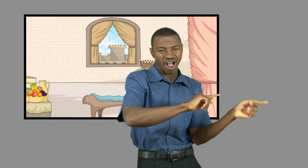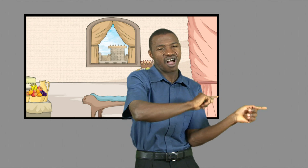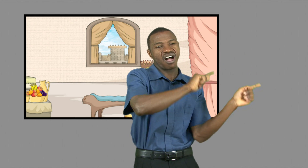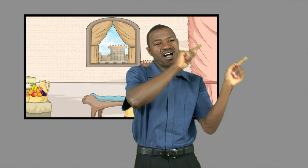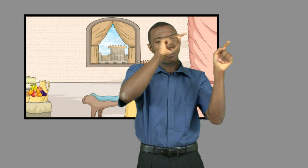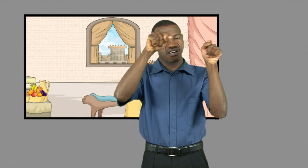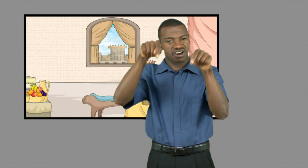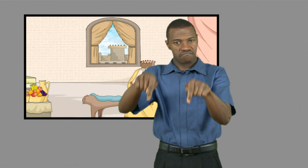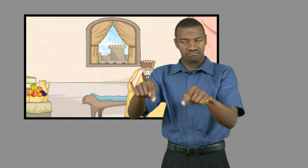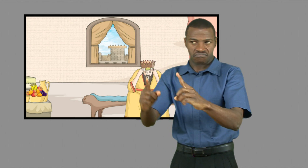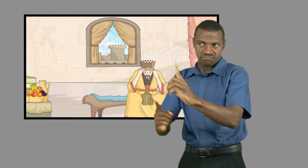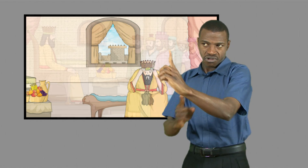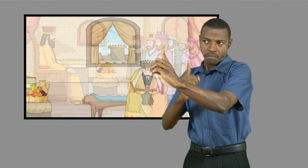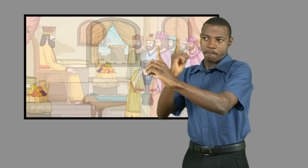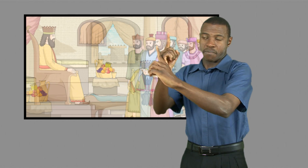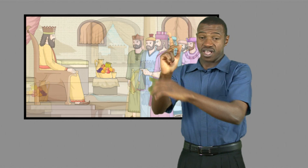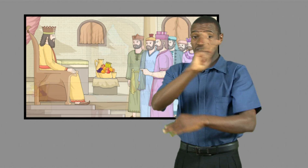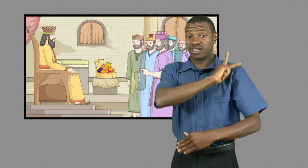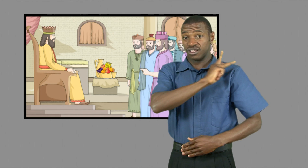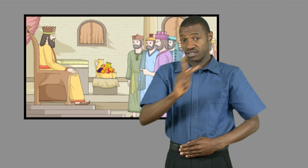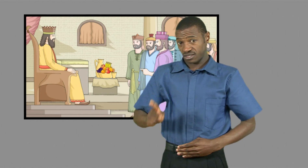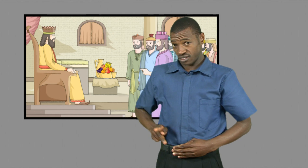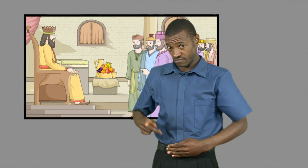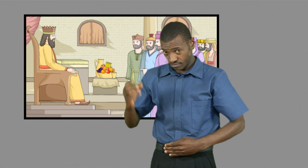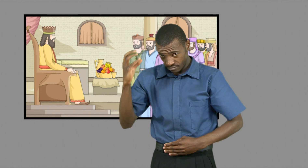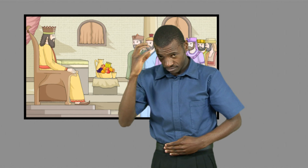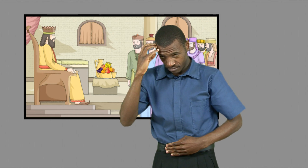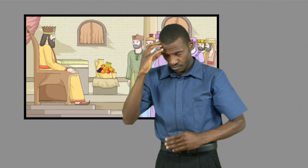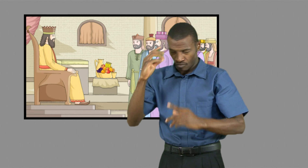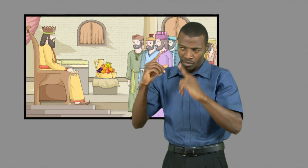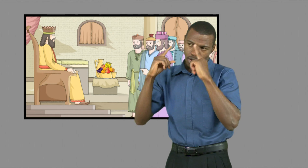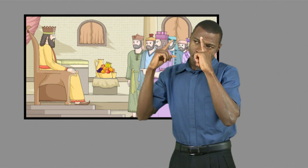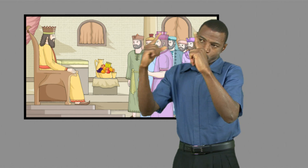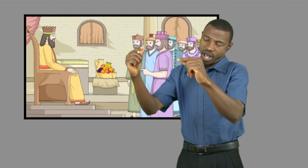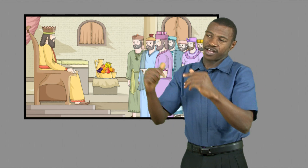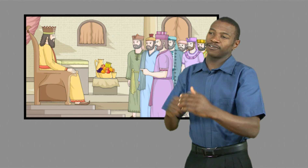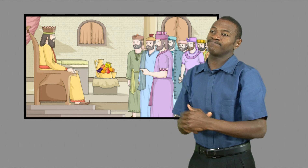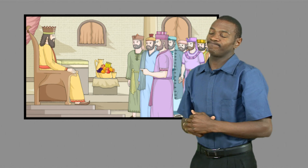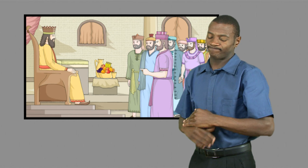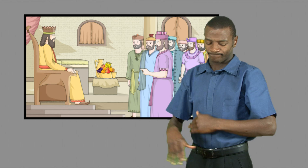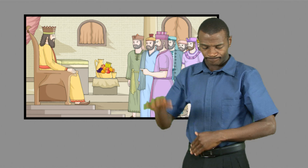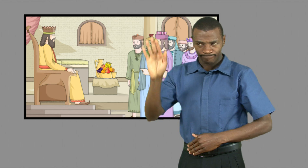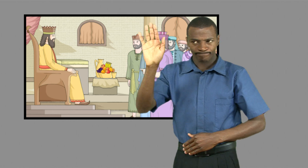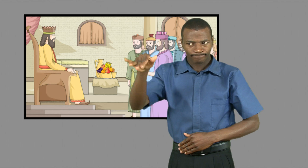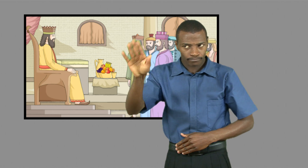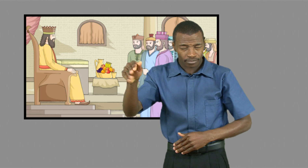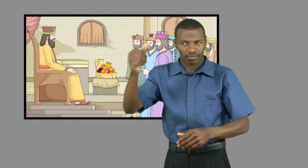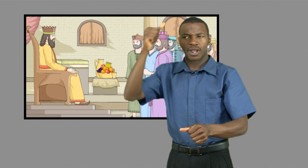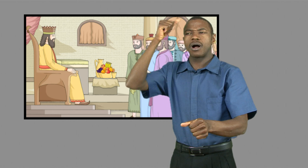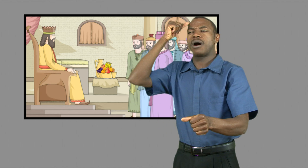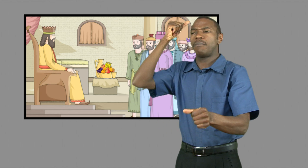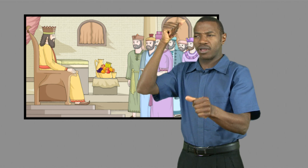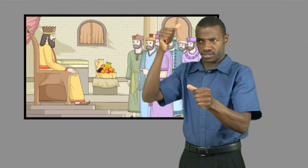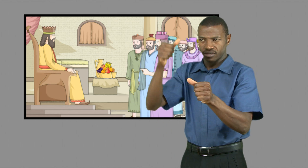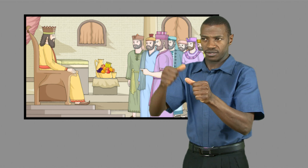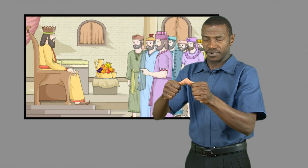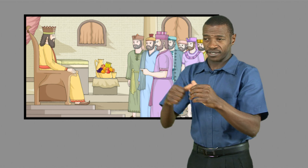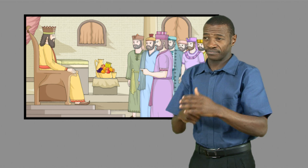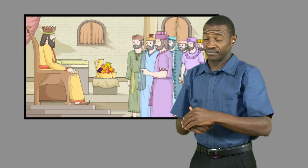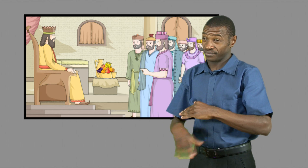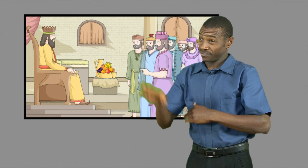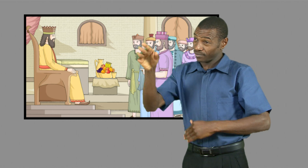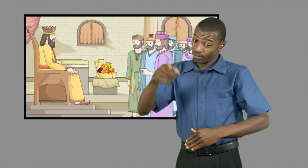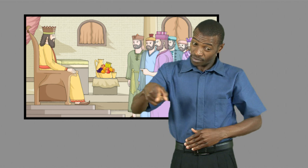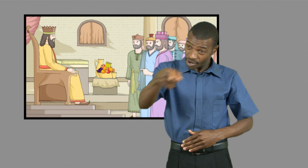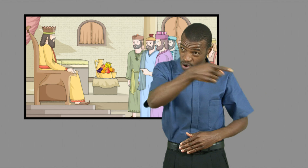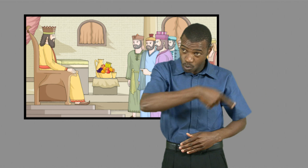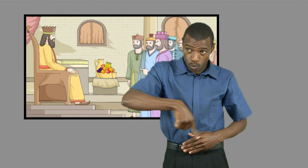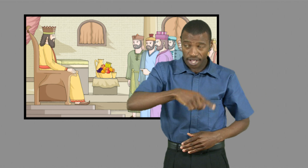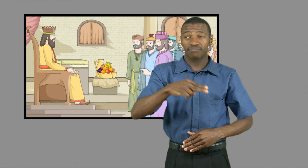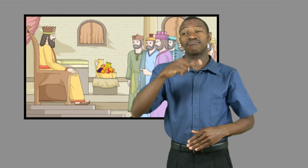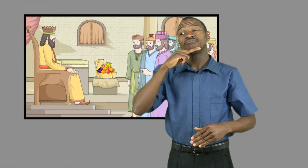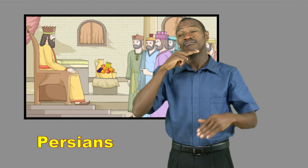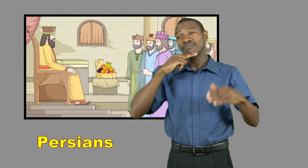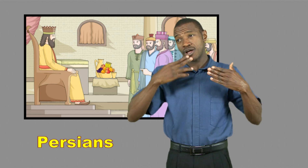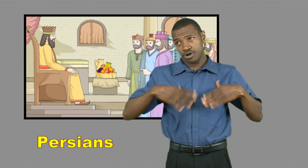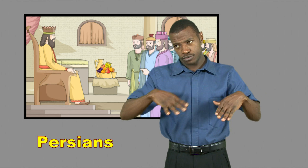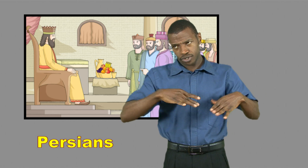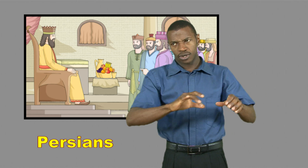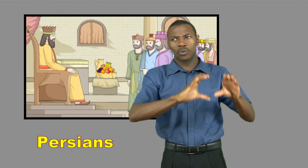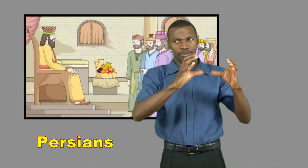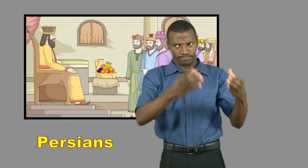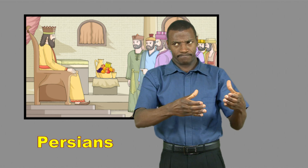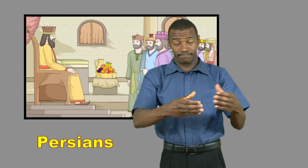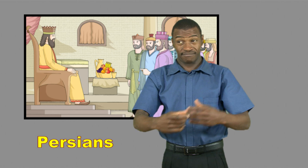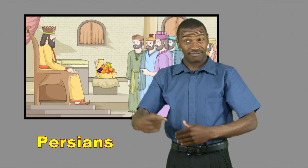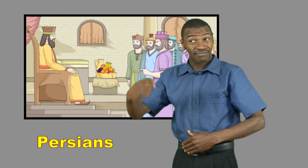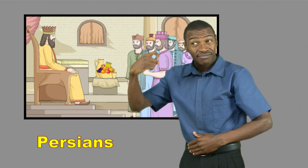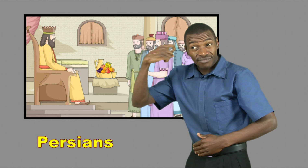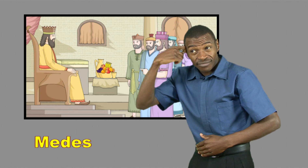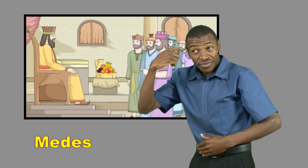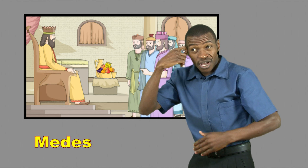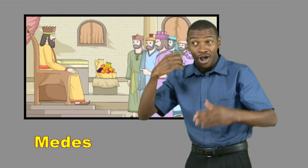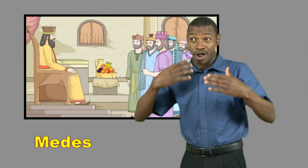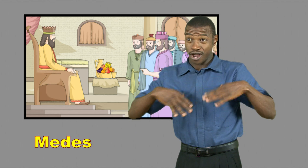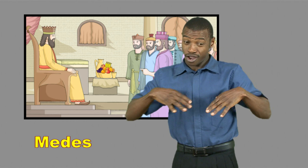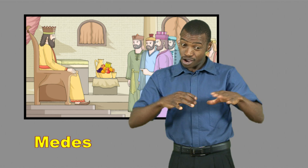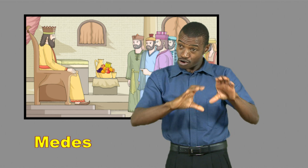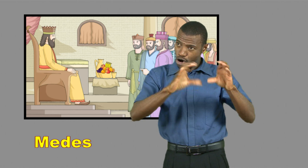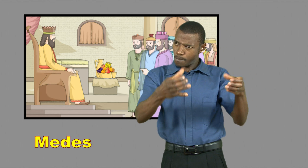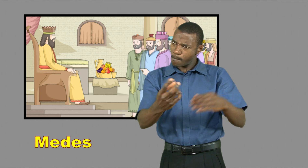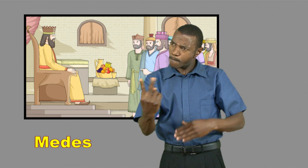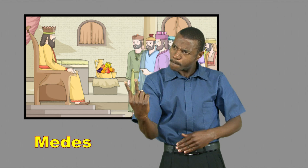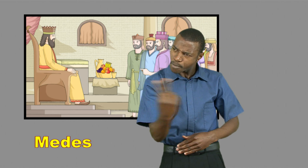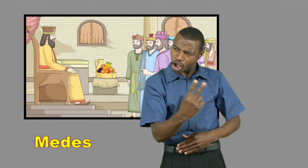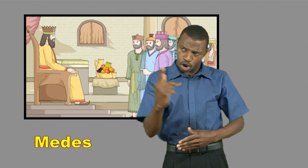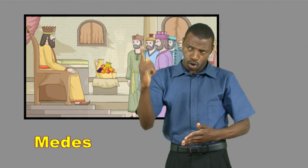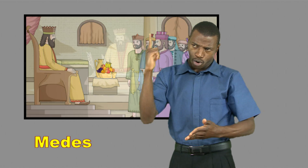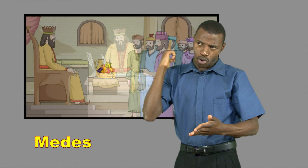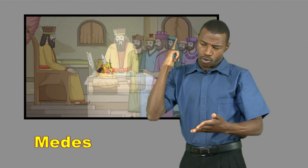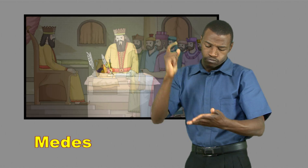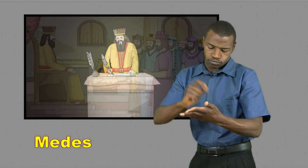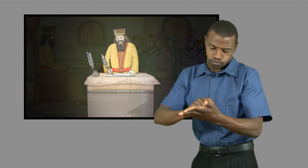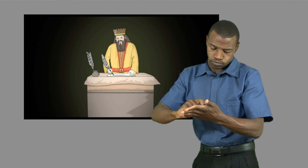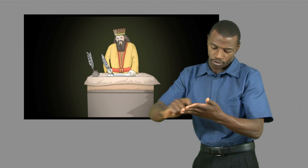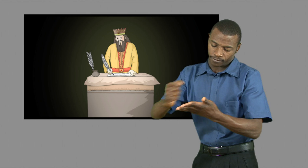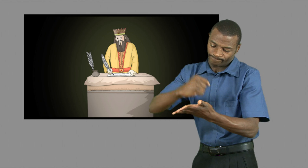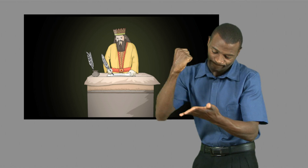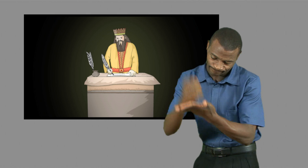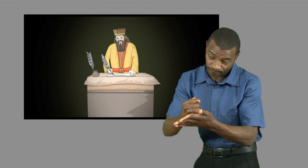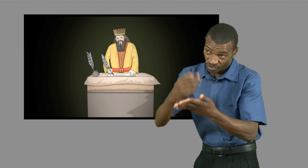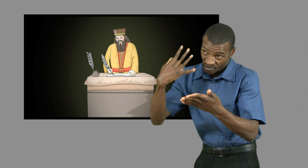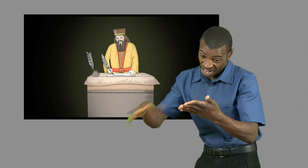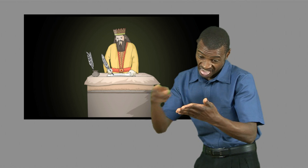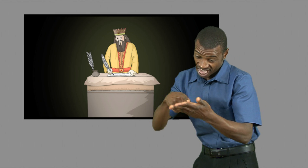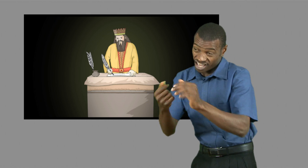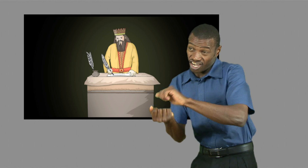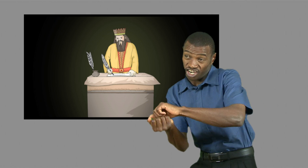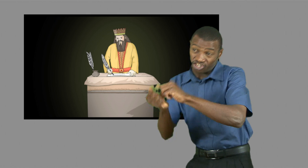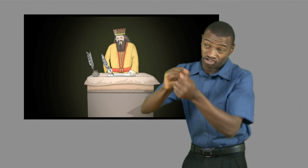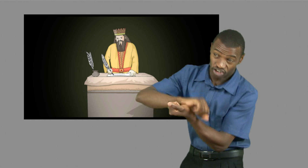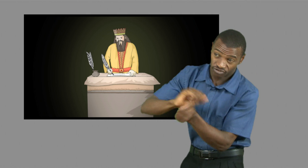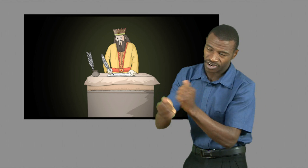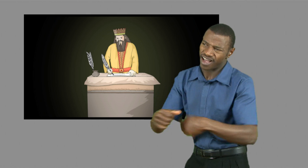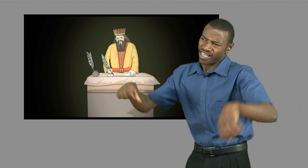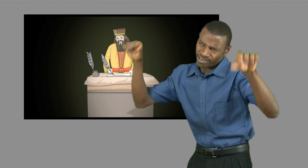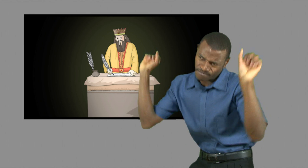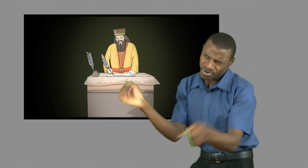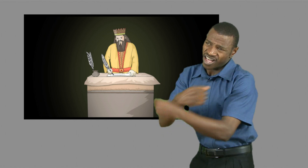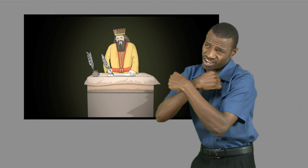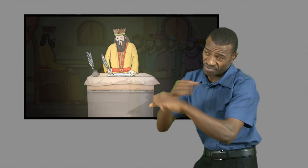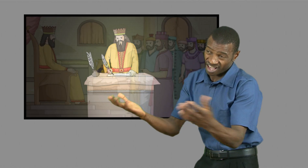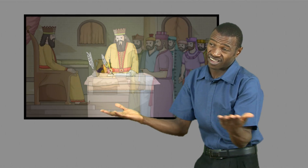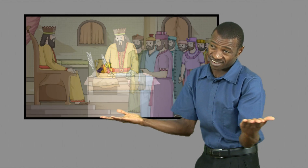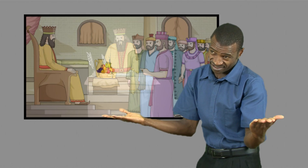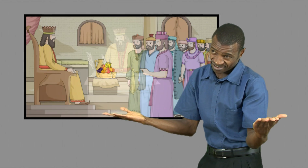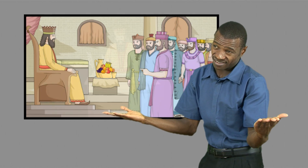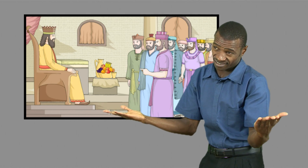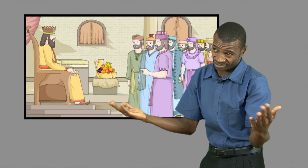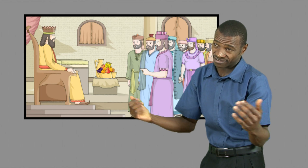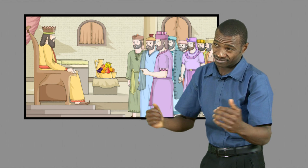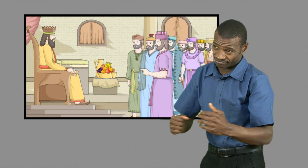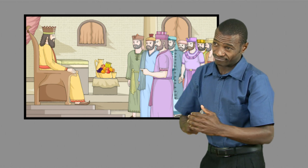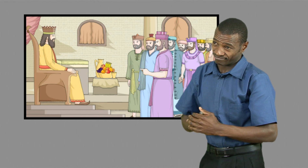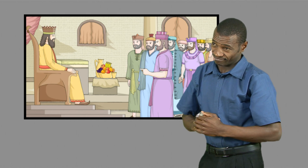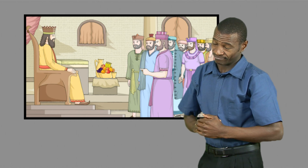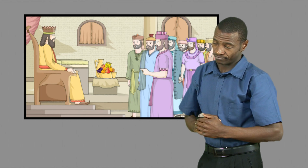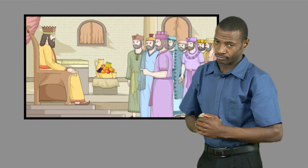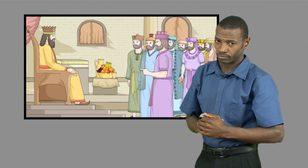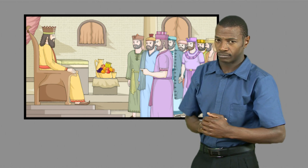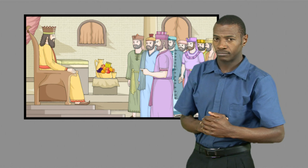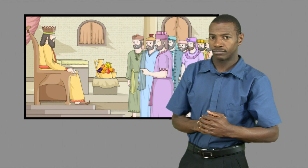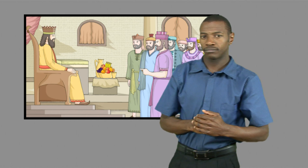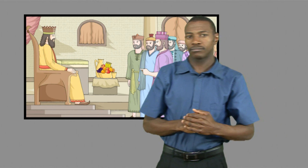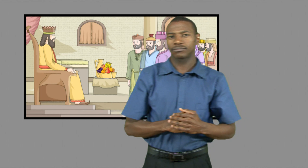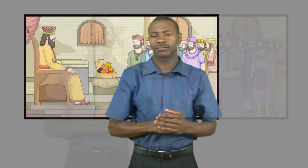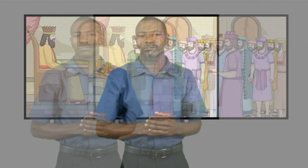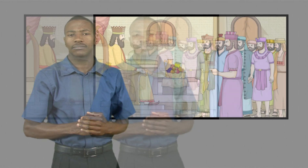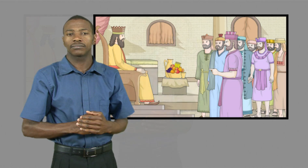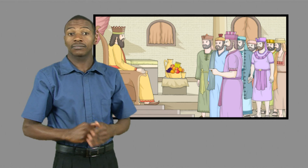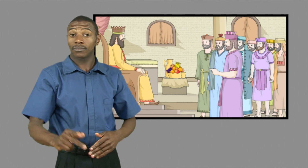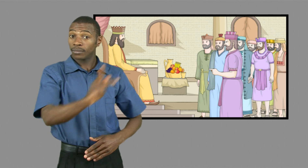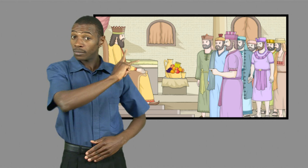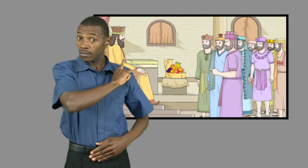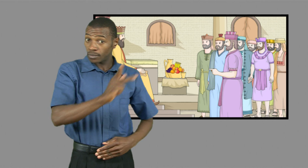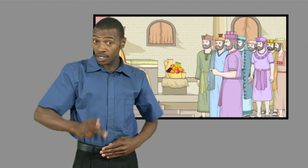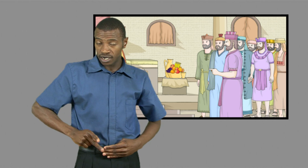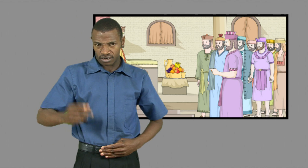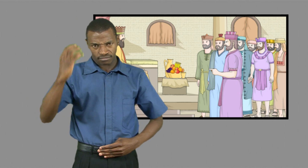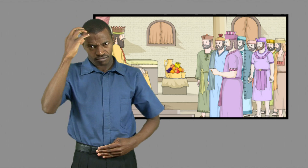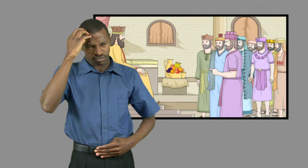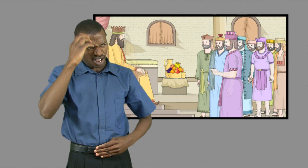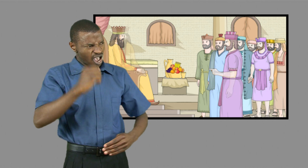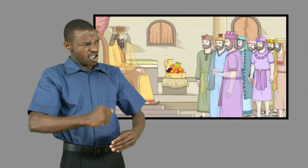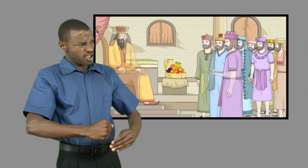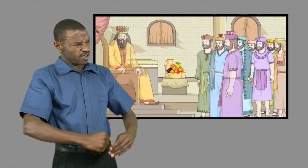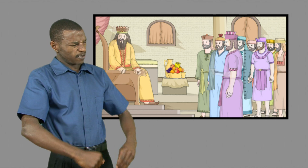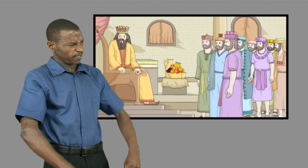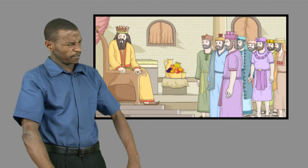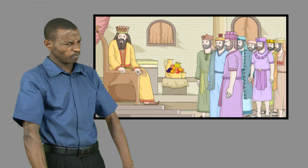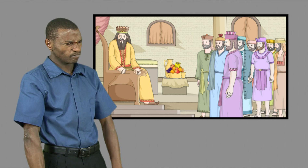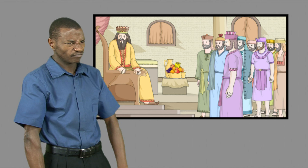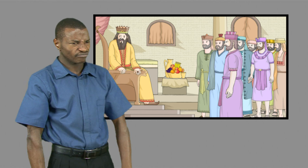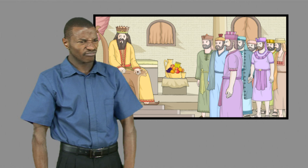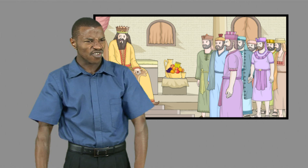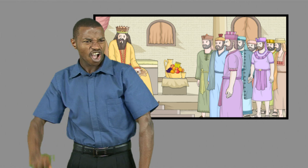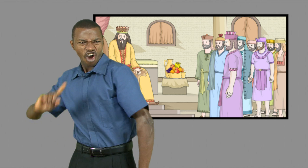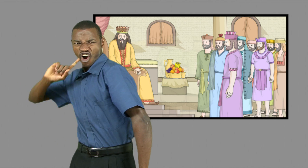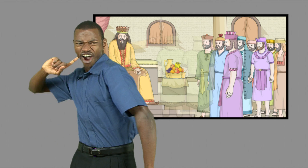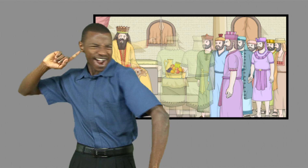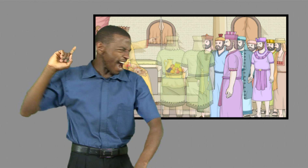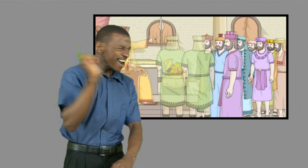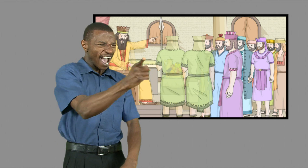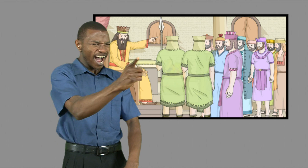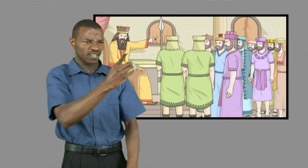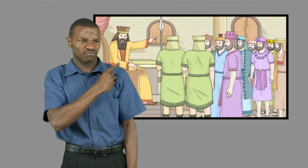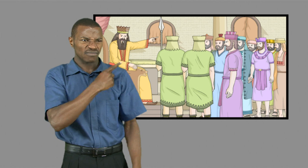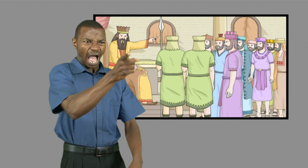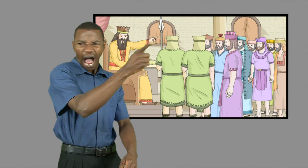Then the men approached the king together and said to him, “Remember, O king, that by the law of the Medes and Persians no decree or ordinance established by the king can be changed.”